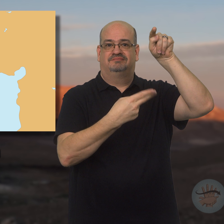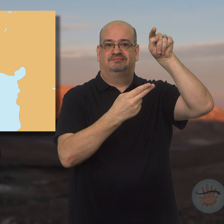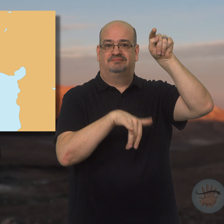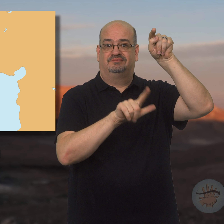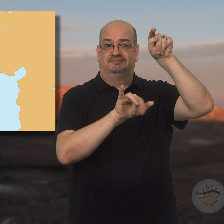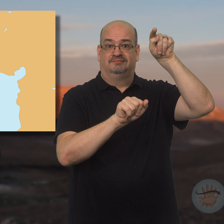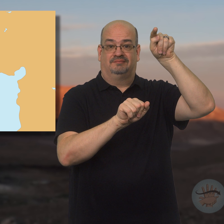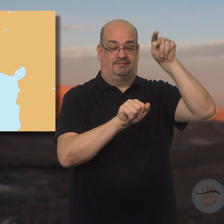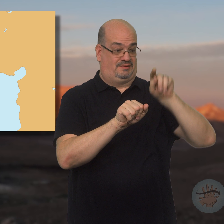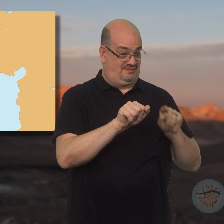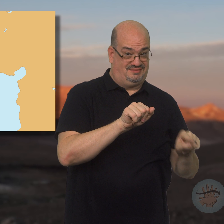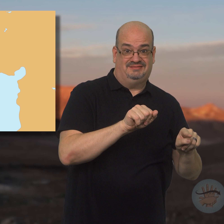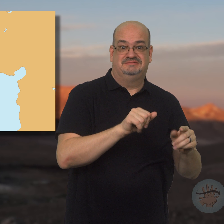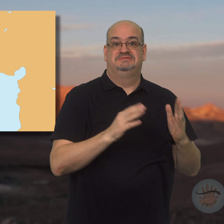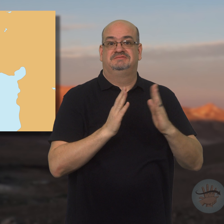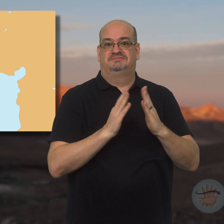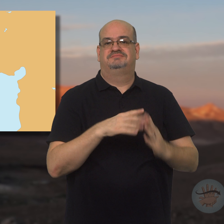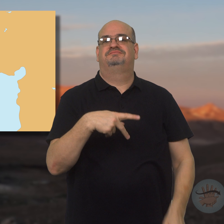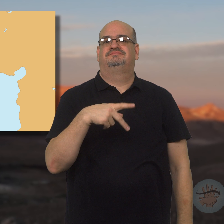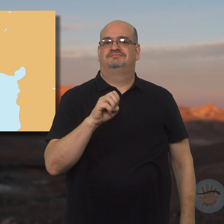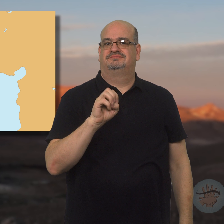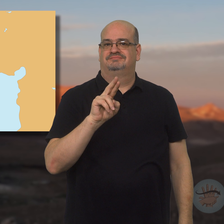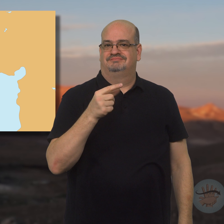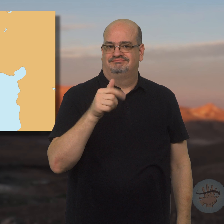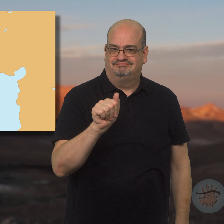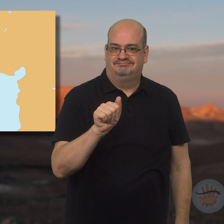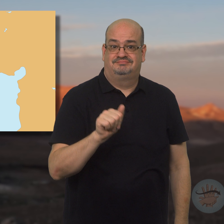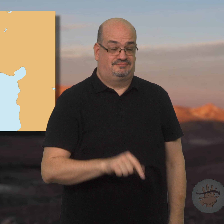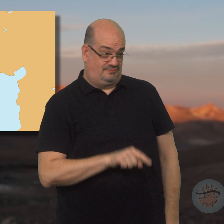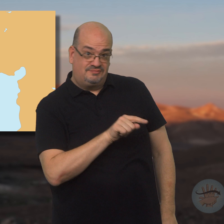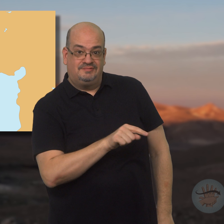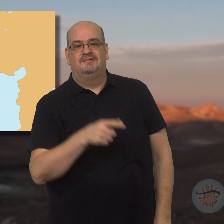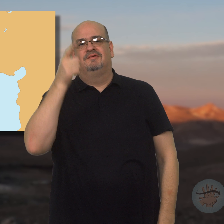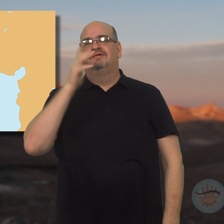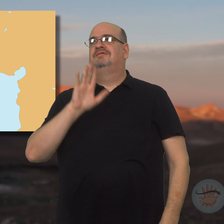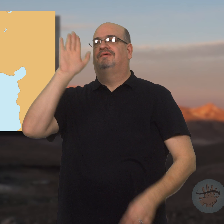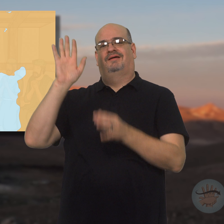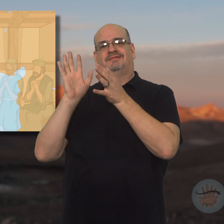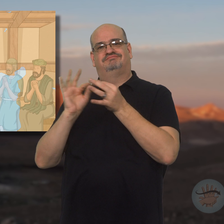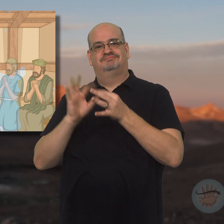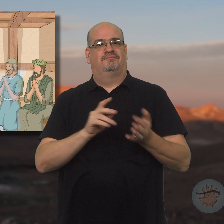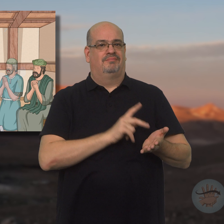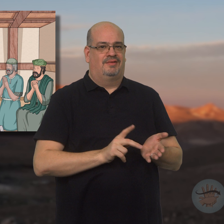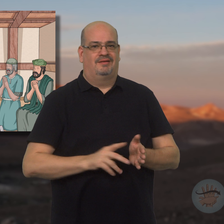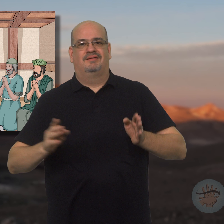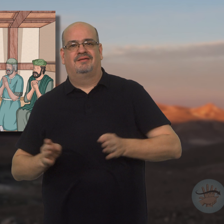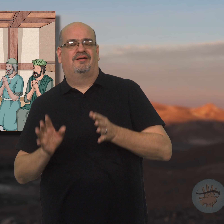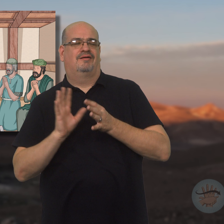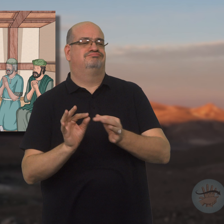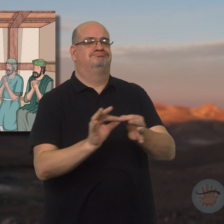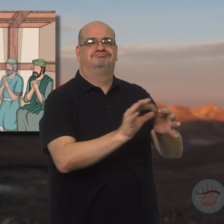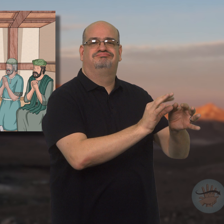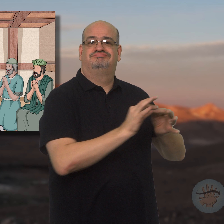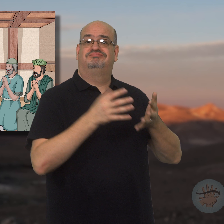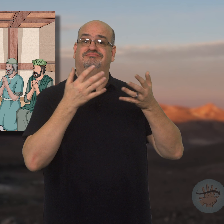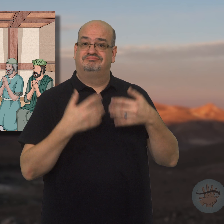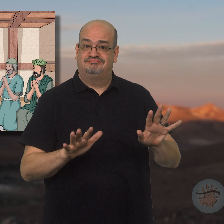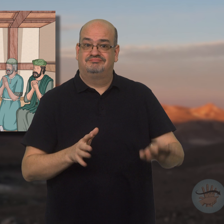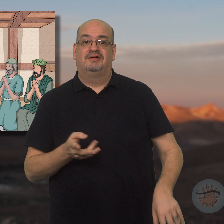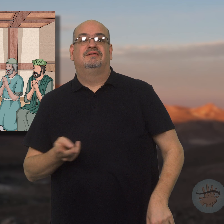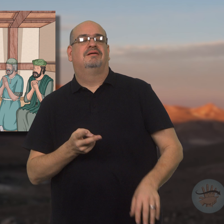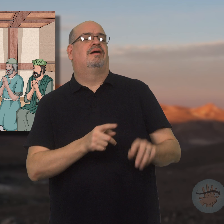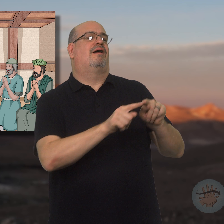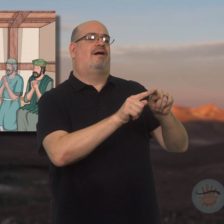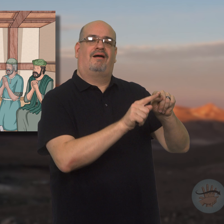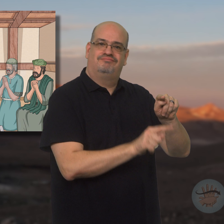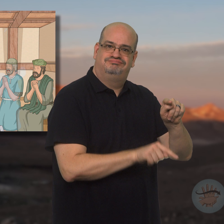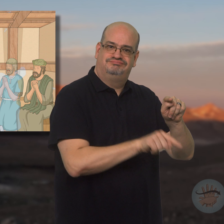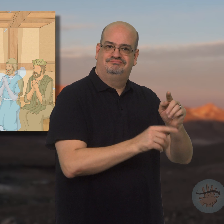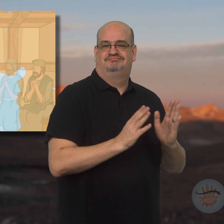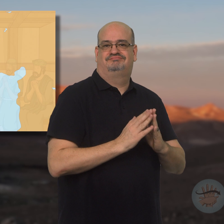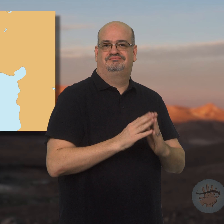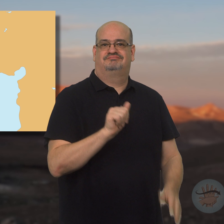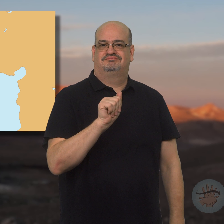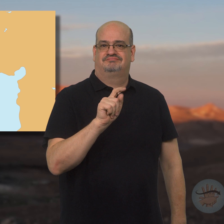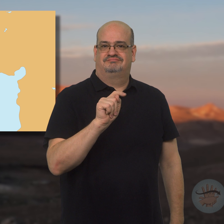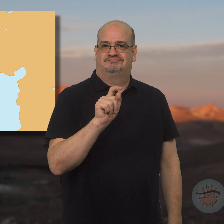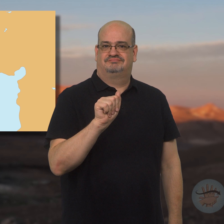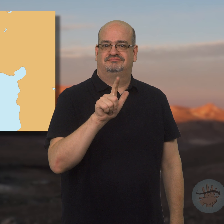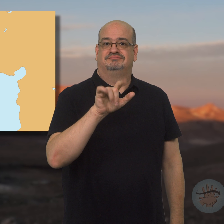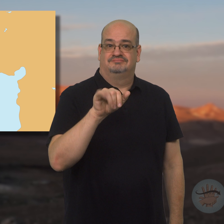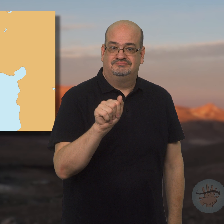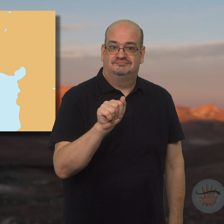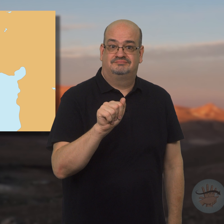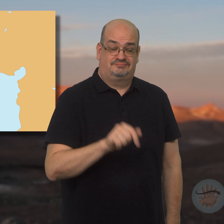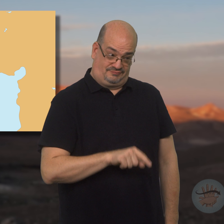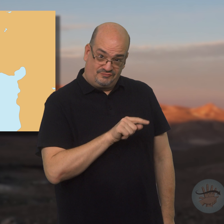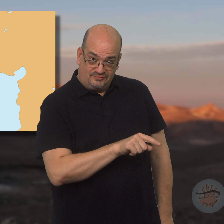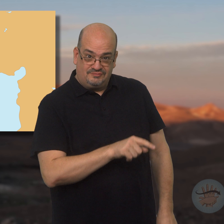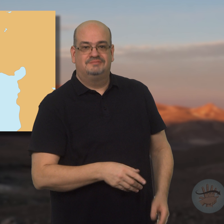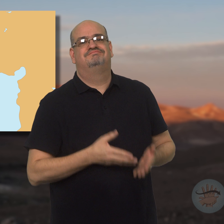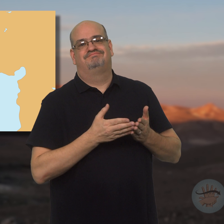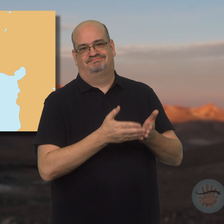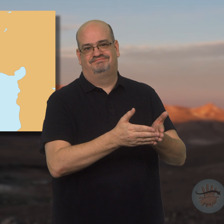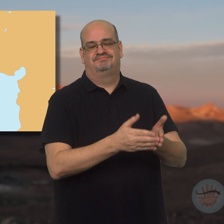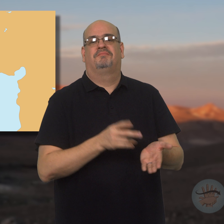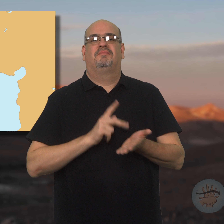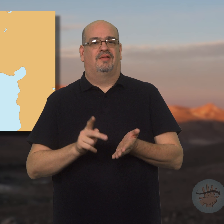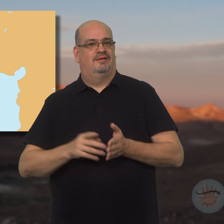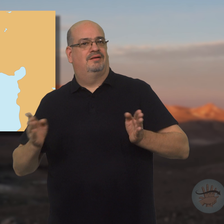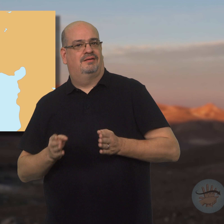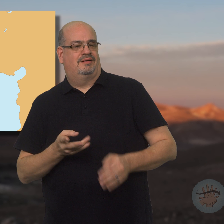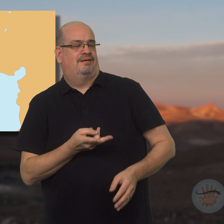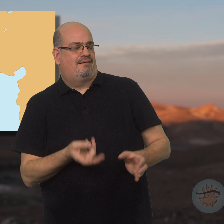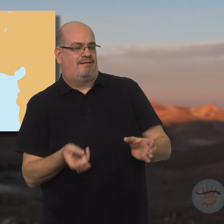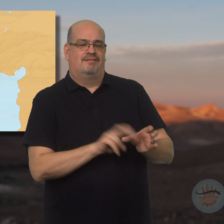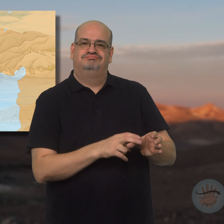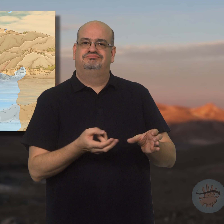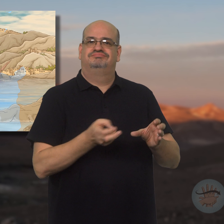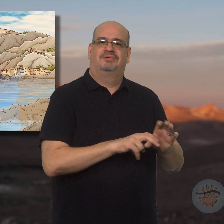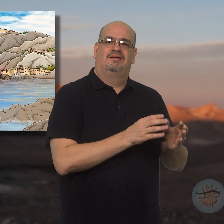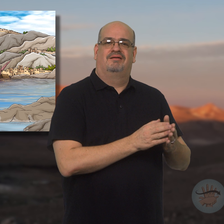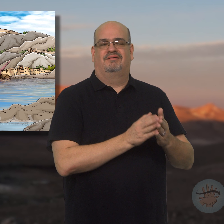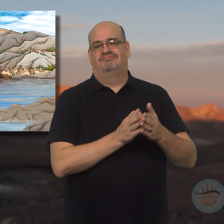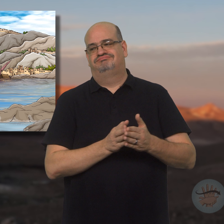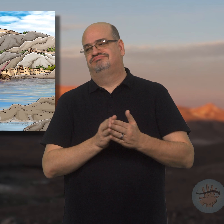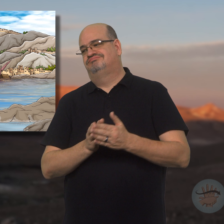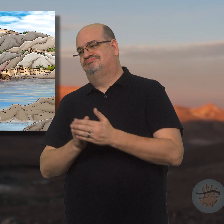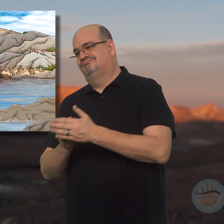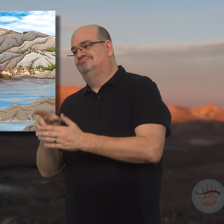And when they had spoken the word in Perga, they went down to Attalia.